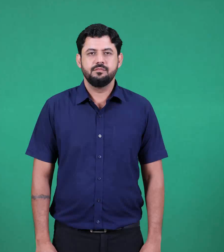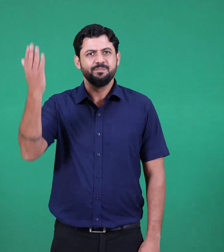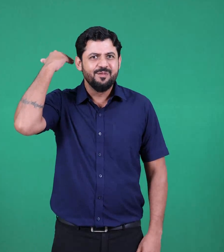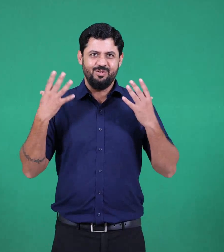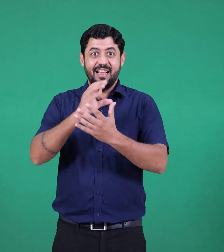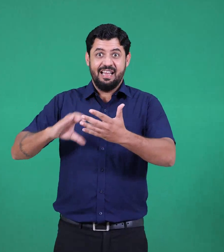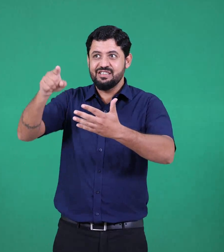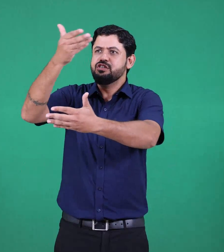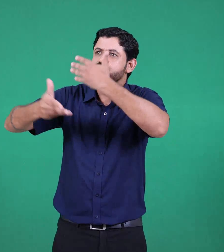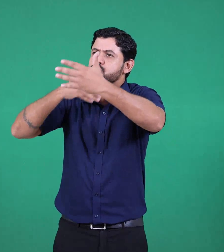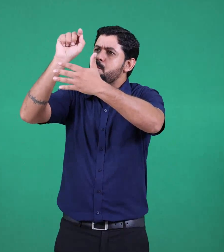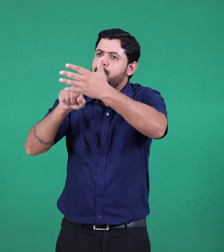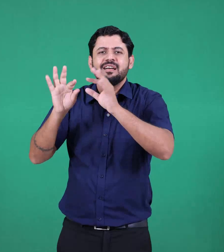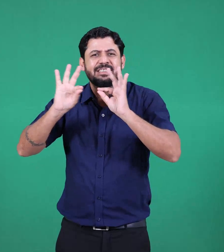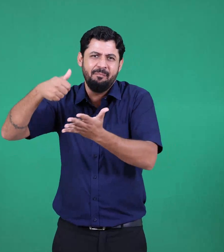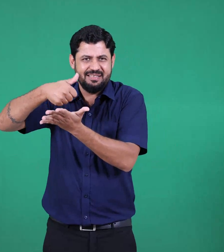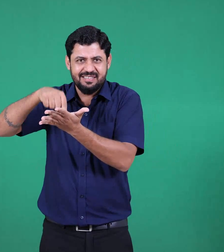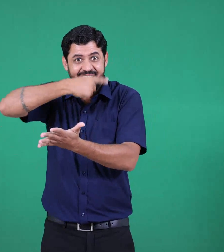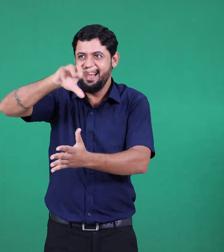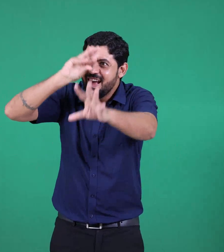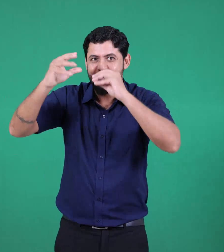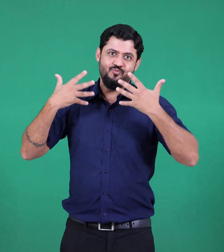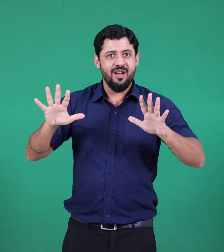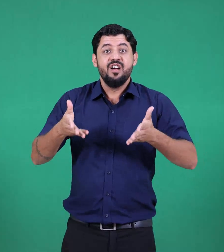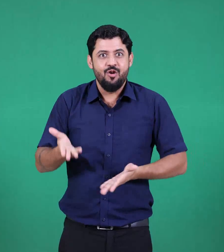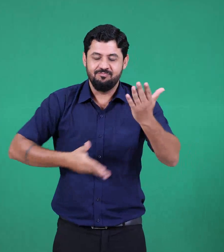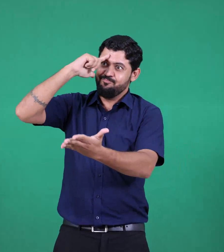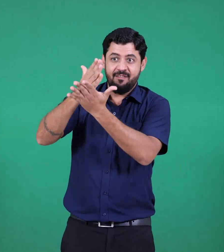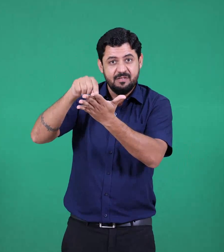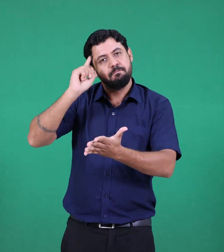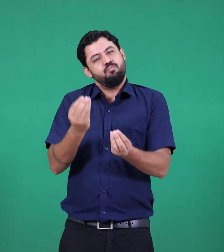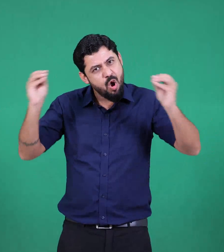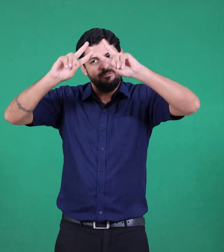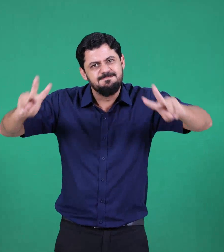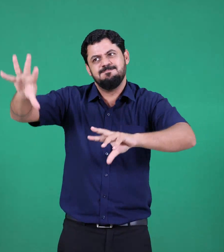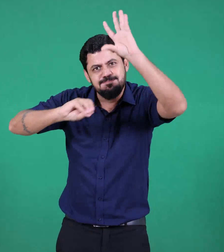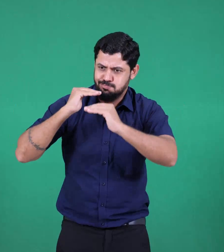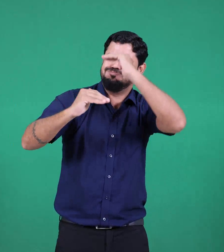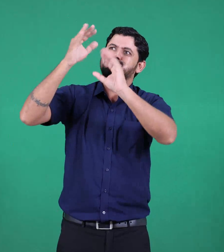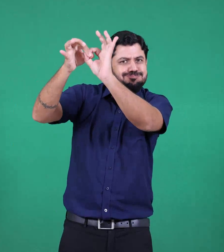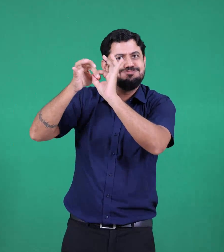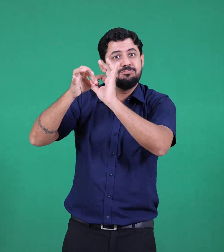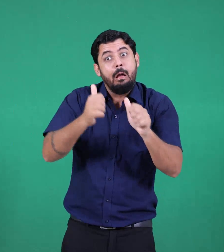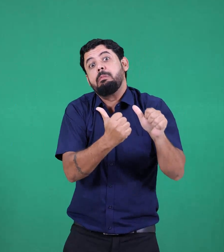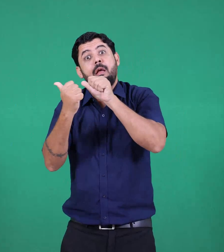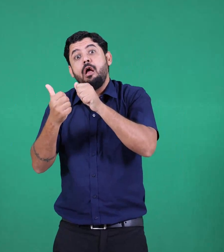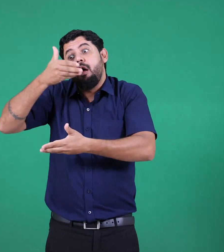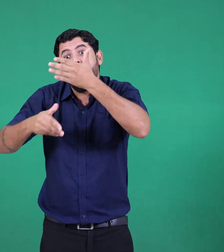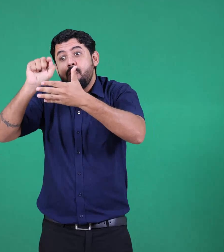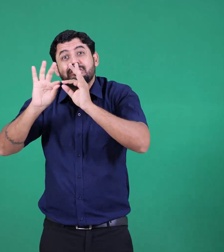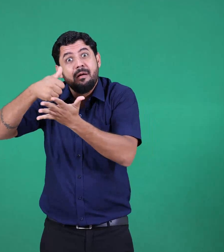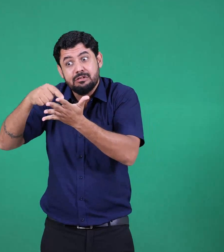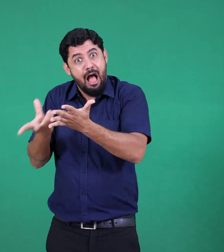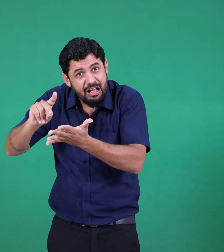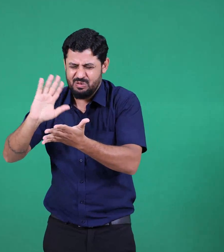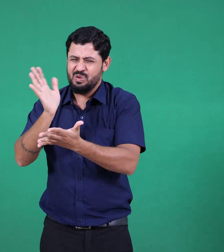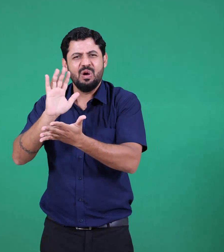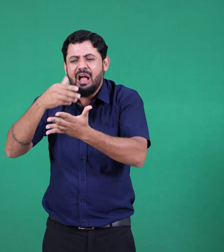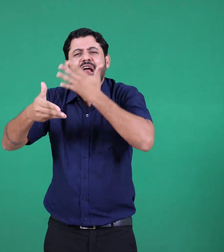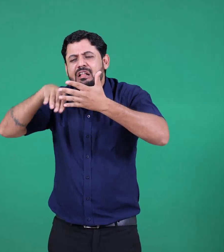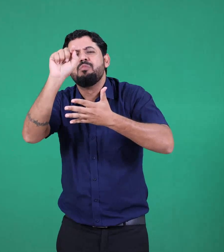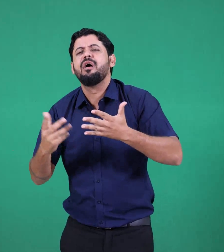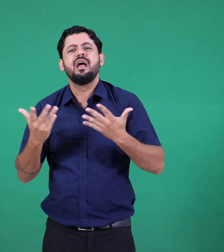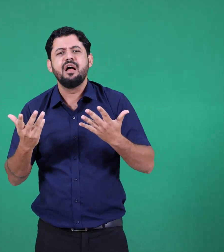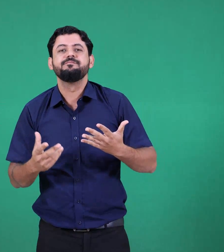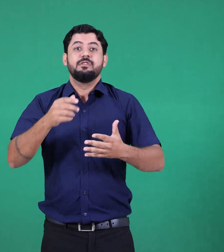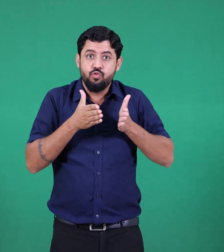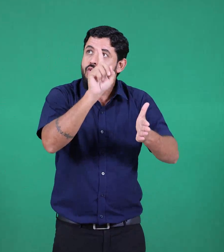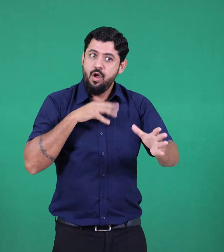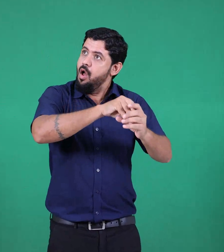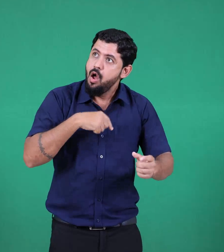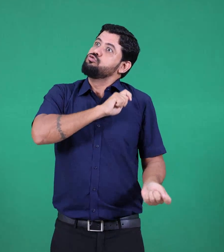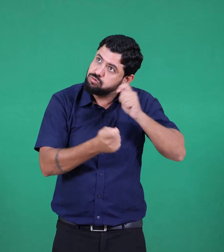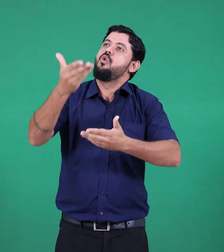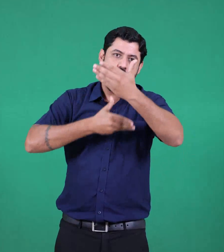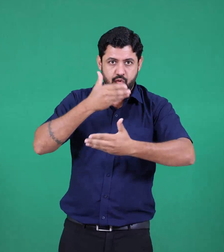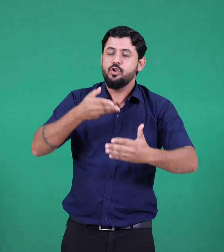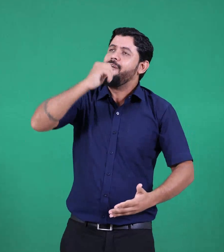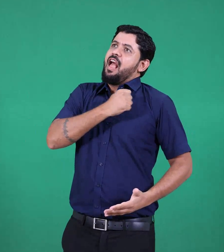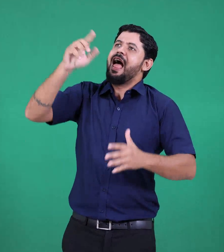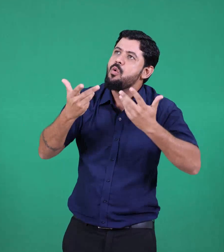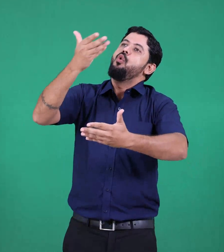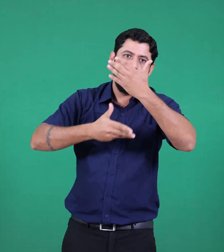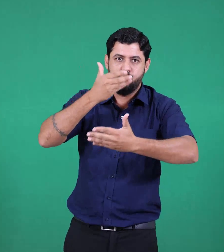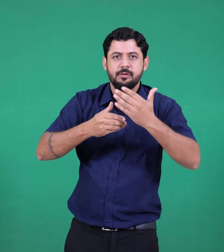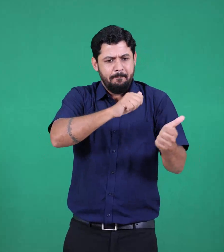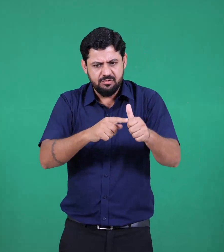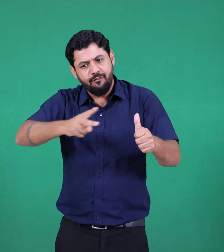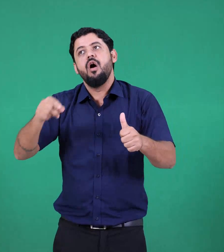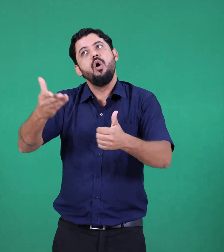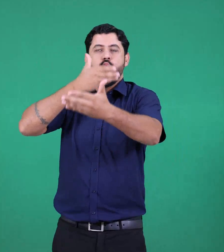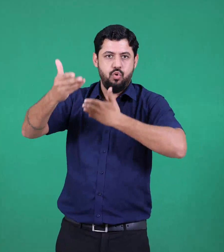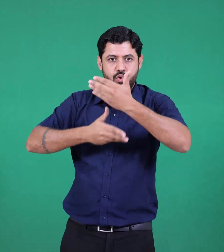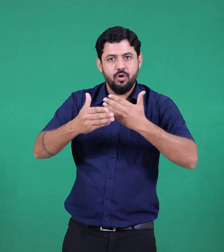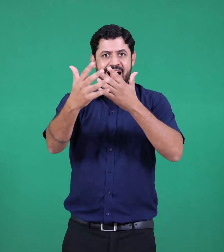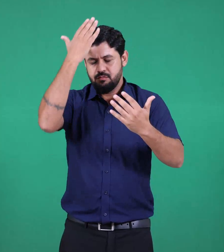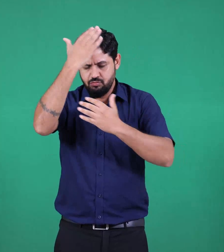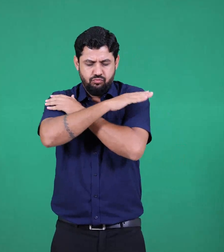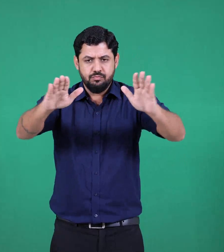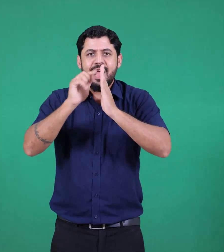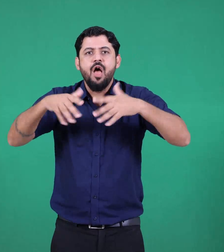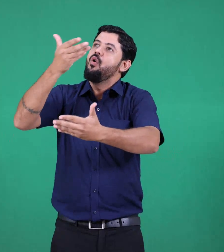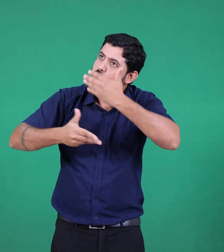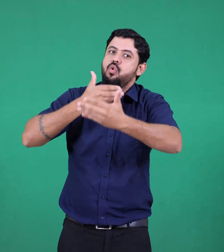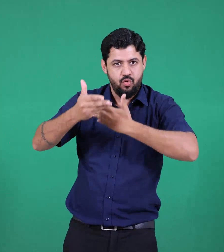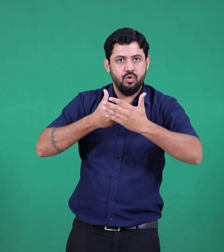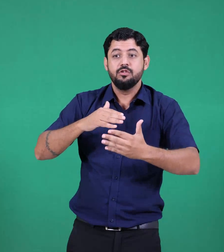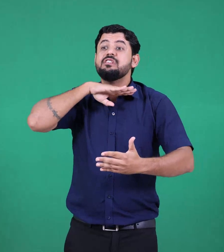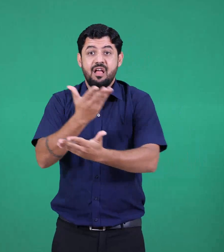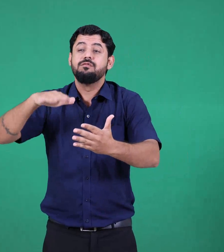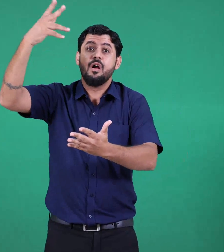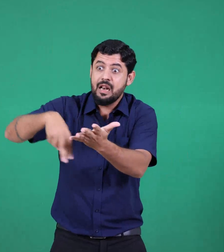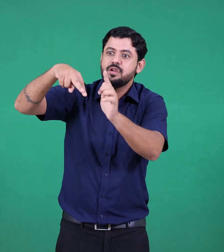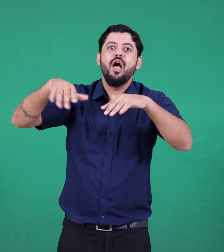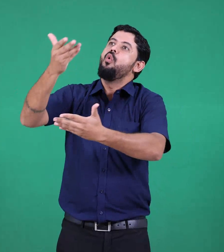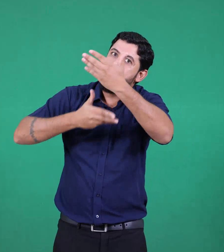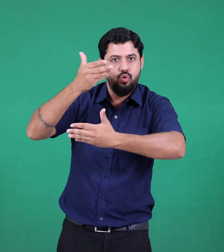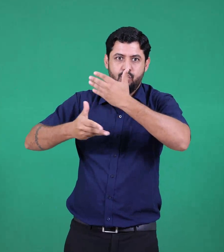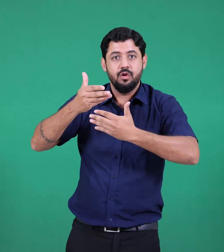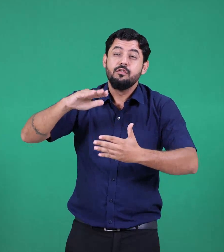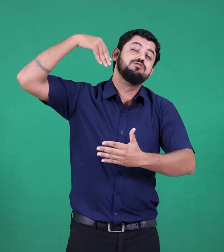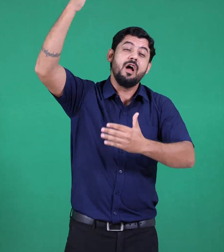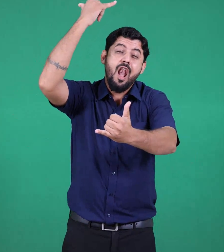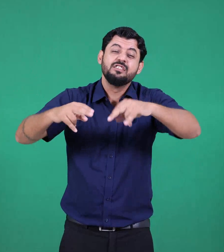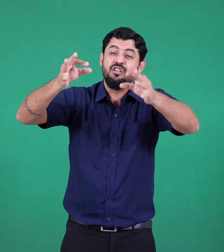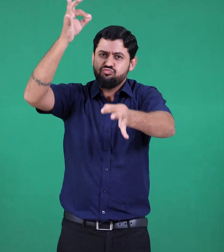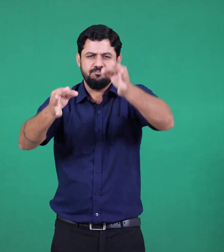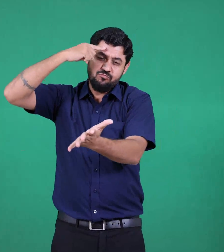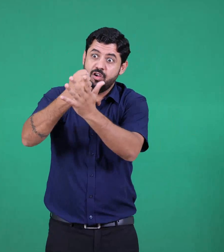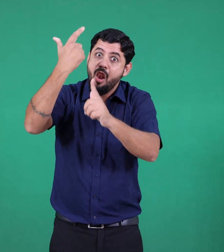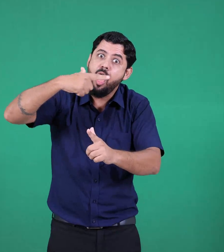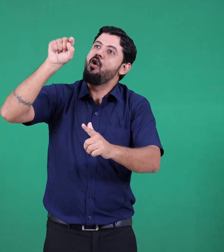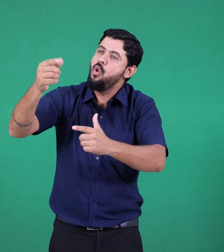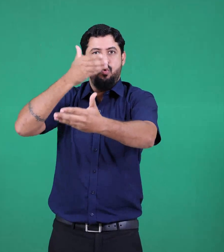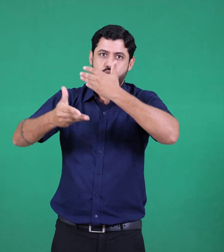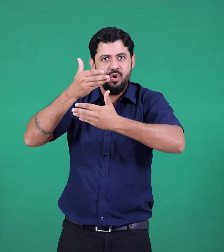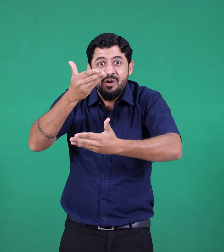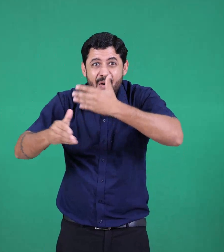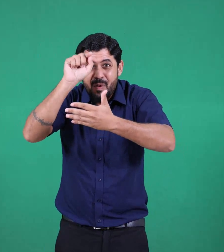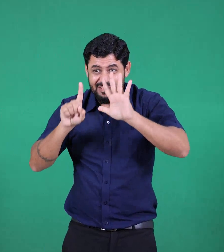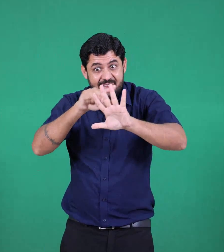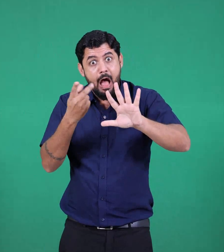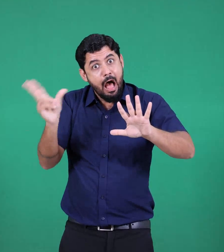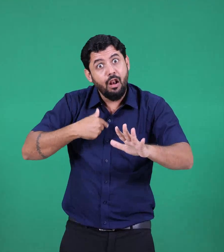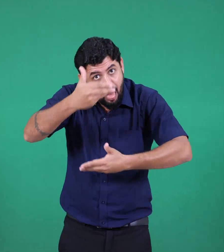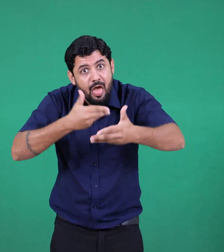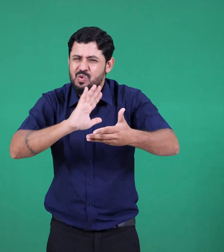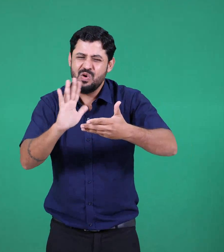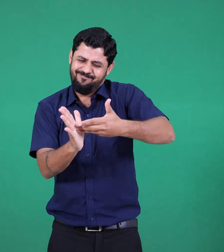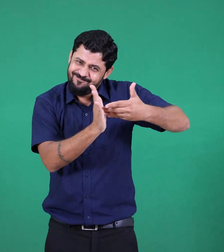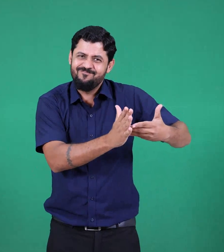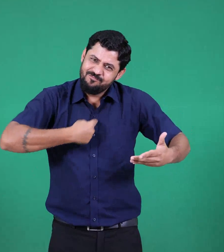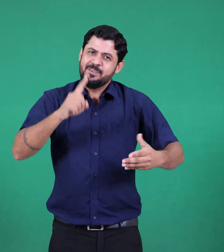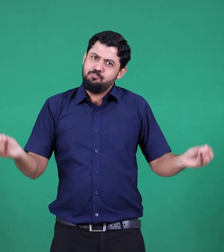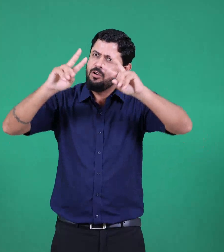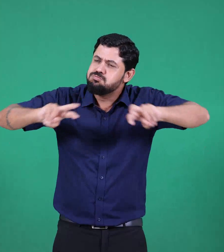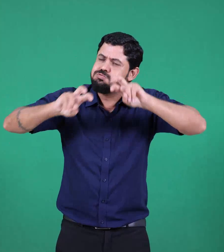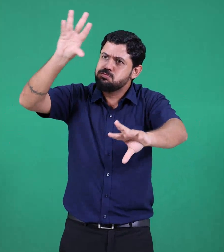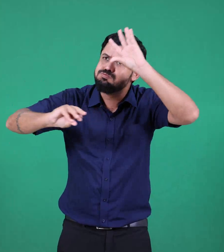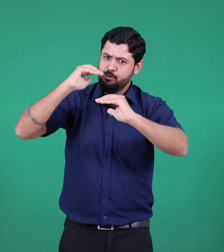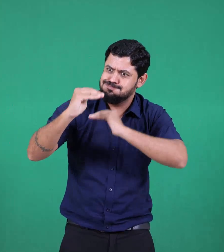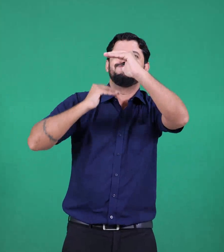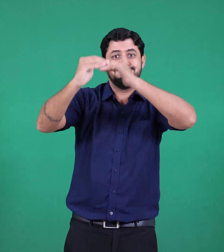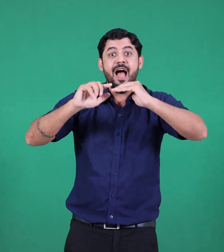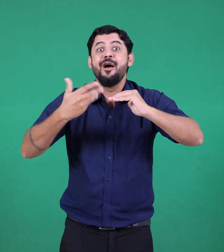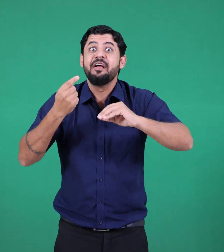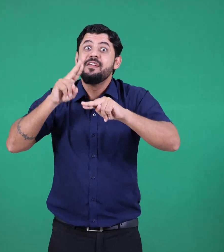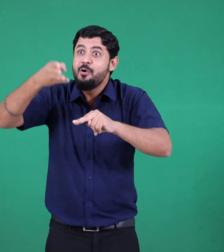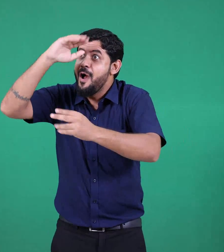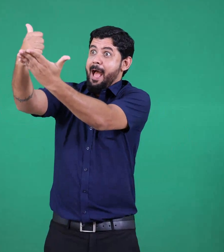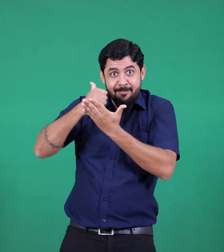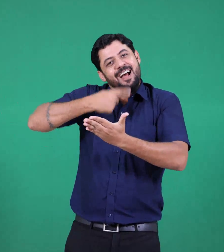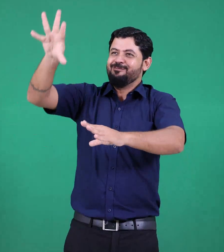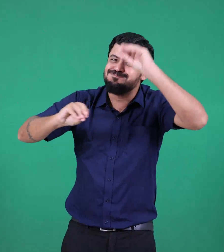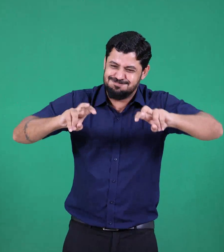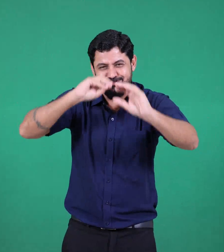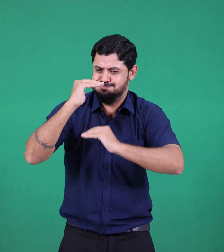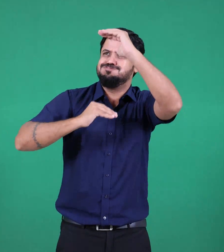Therefore let us leave the elementary teachings about Christ and go on to maturity, not laying again the foundation of repentance from dead works, and of faith in God, instruction about baptisms, the laying on of hands, the resurrection of the dead, and eternal judgment.